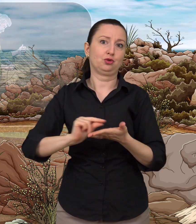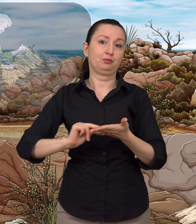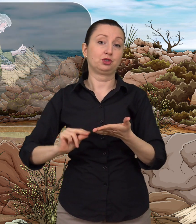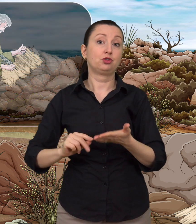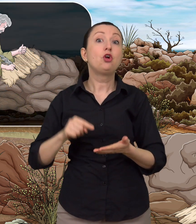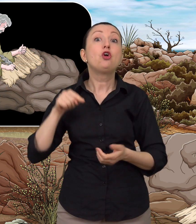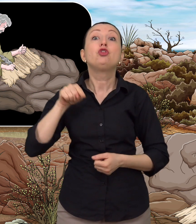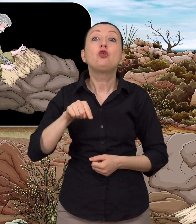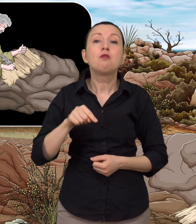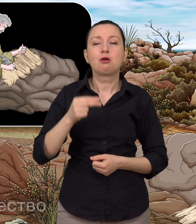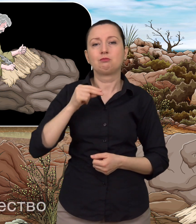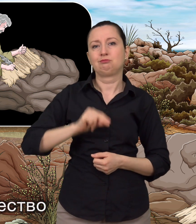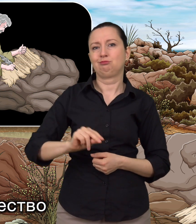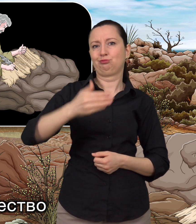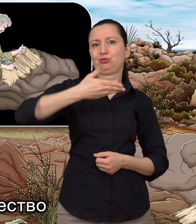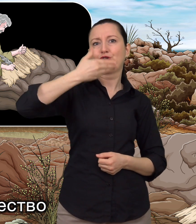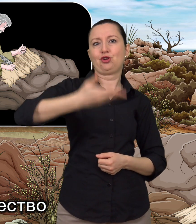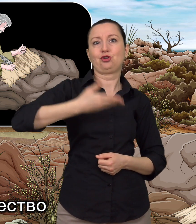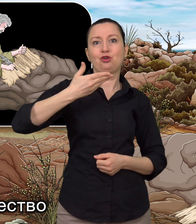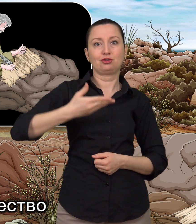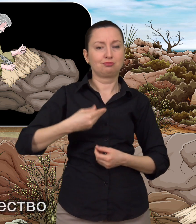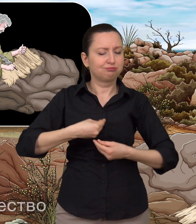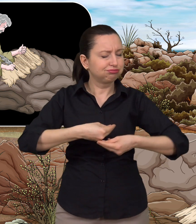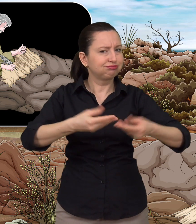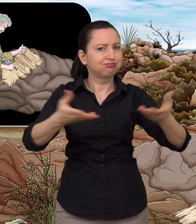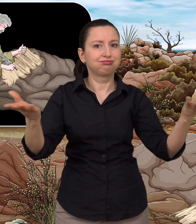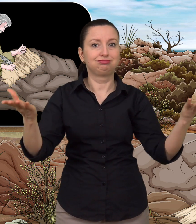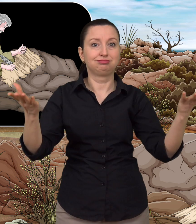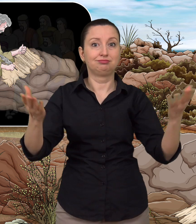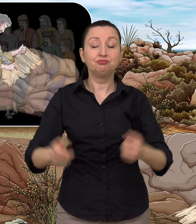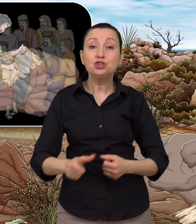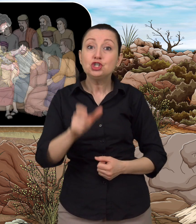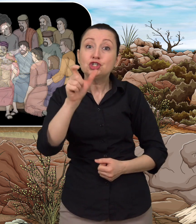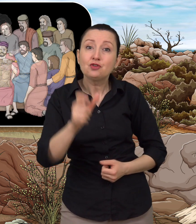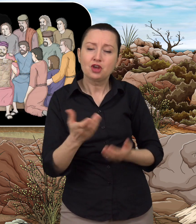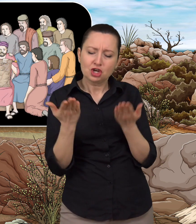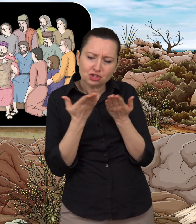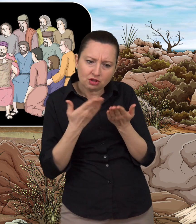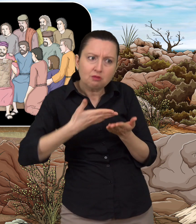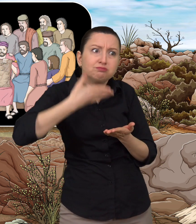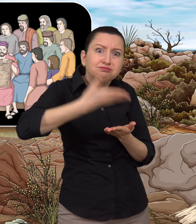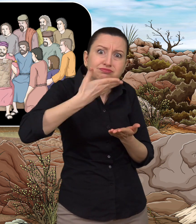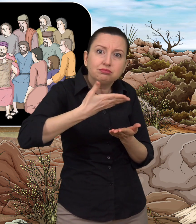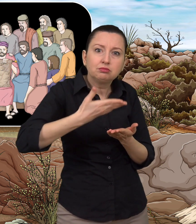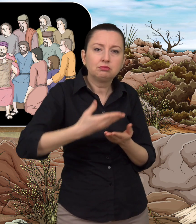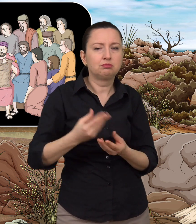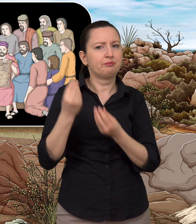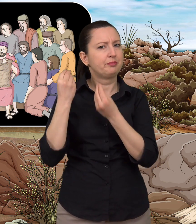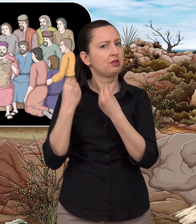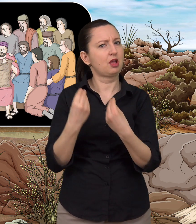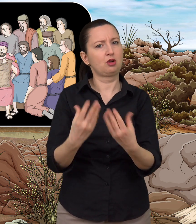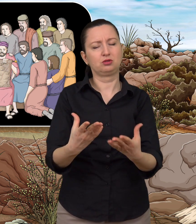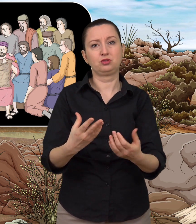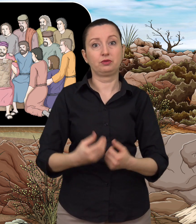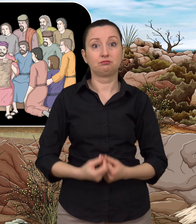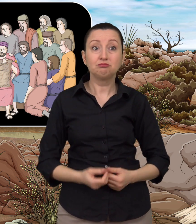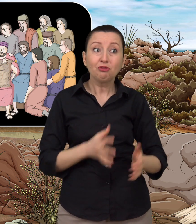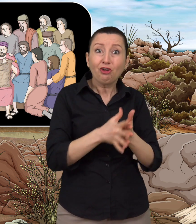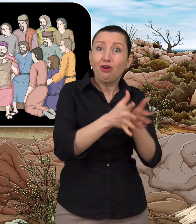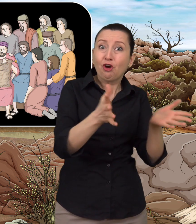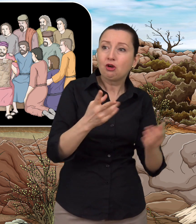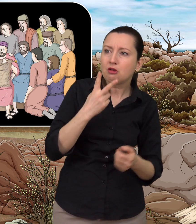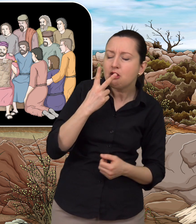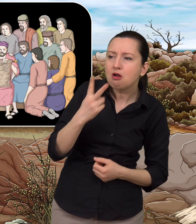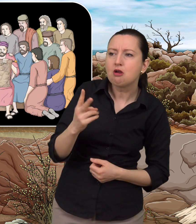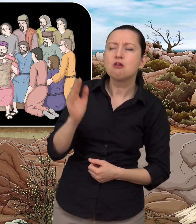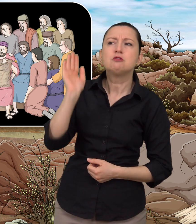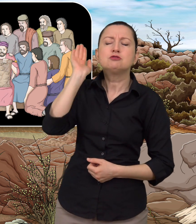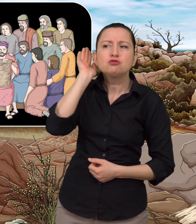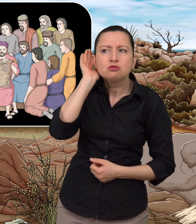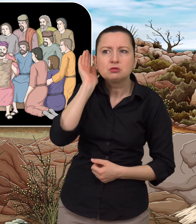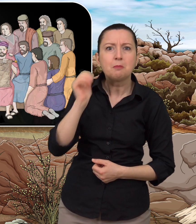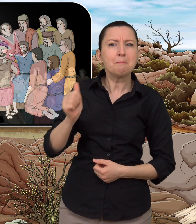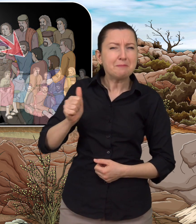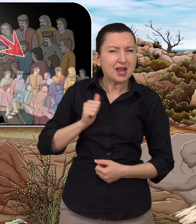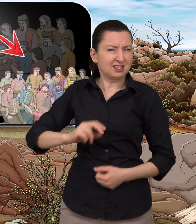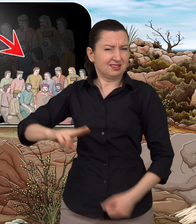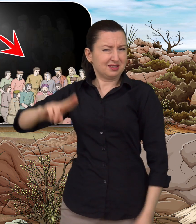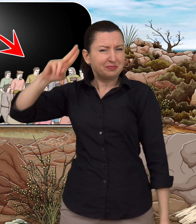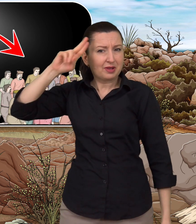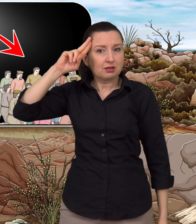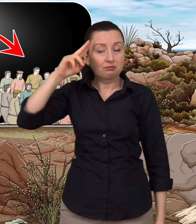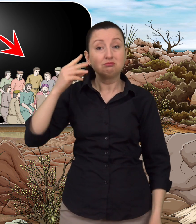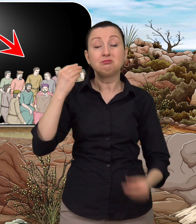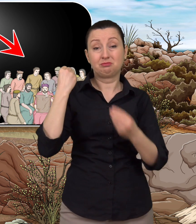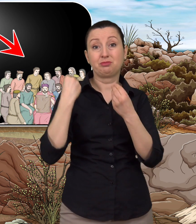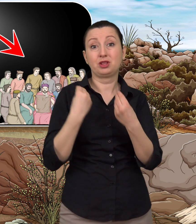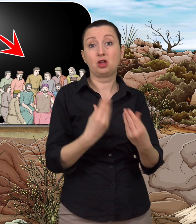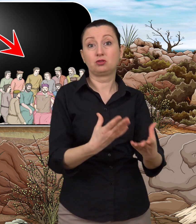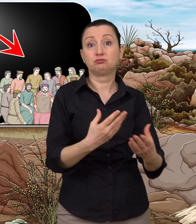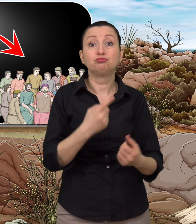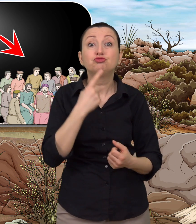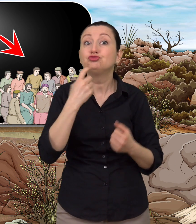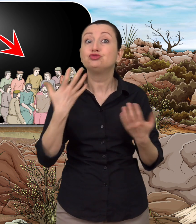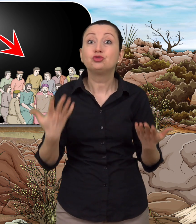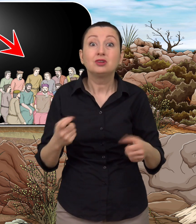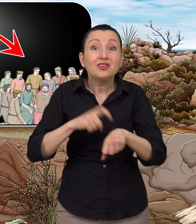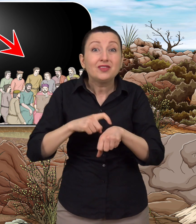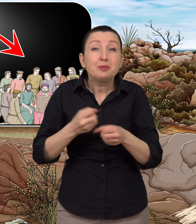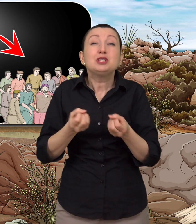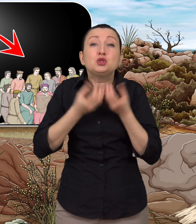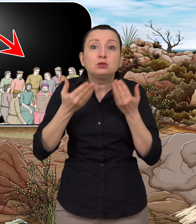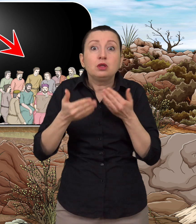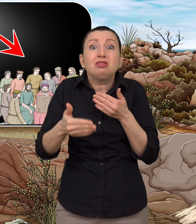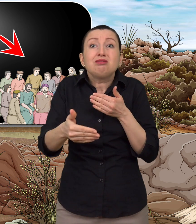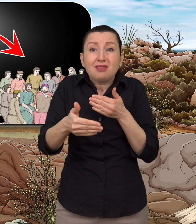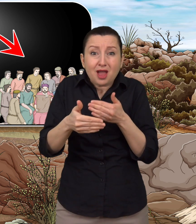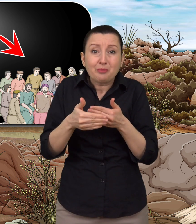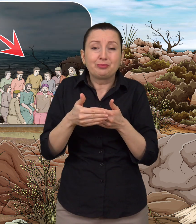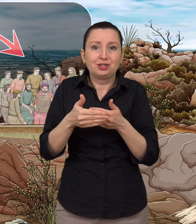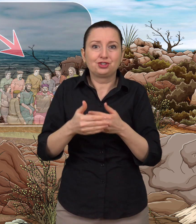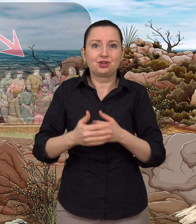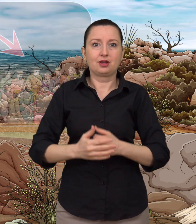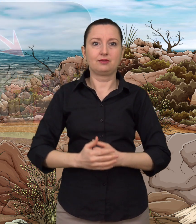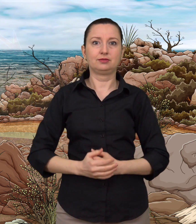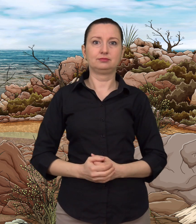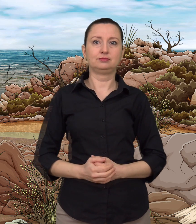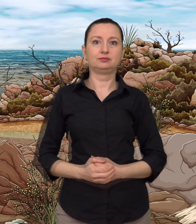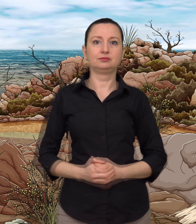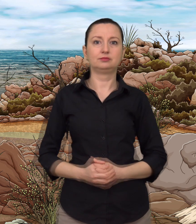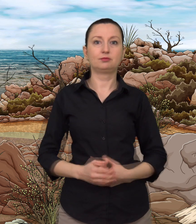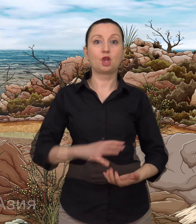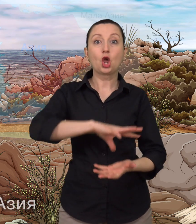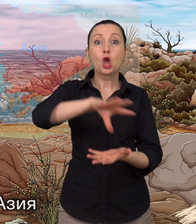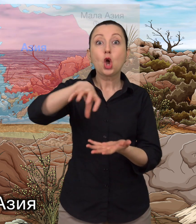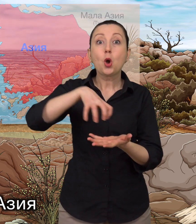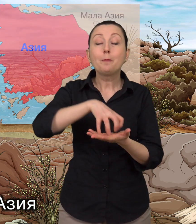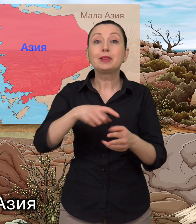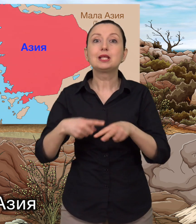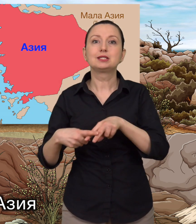Blessed is the one who reads aloud the words of this prophecy, and blessed are those who hear and obey what is written in it, because the time is near.